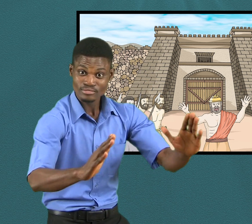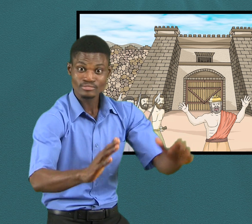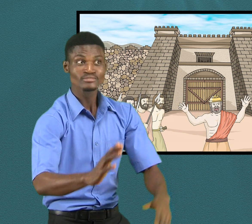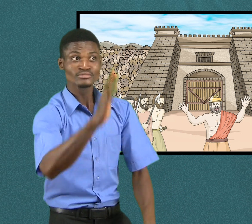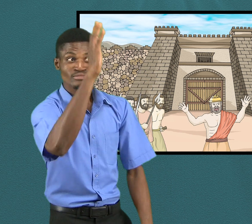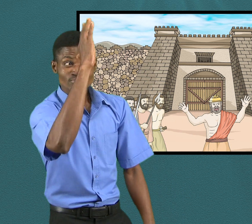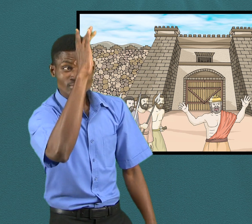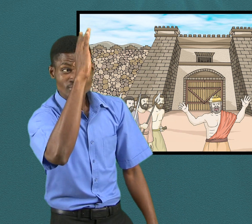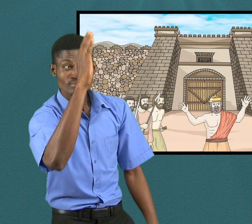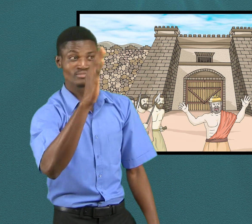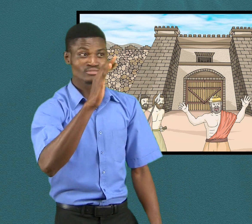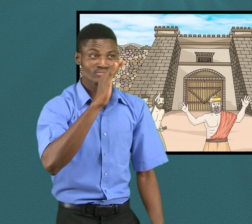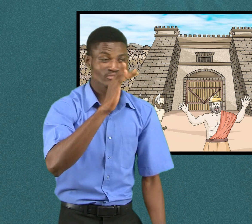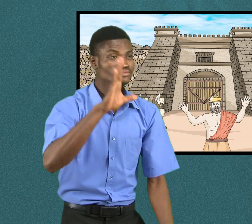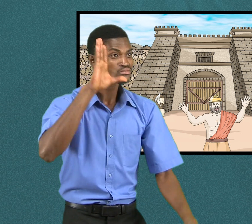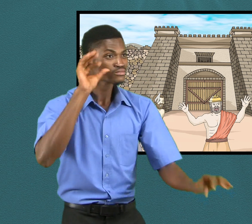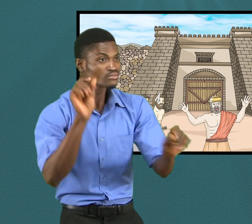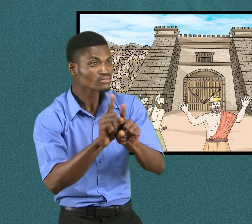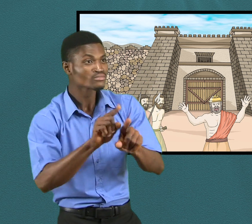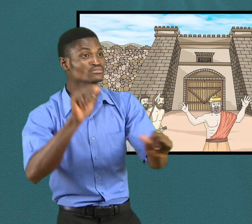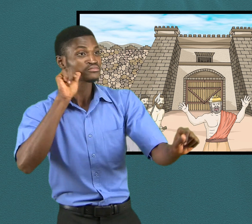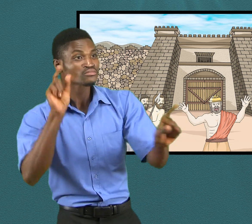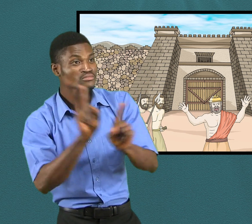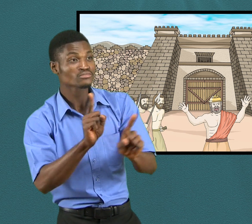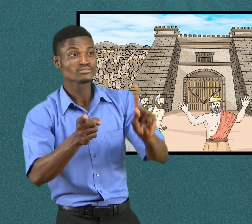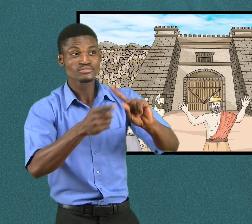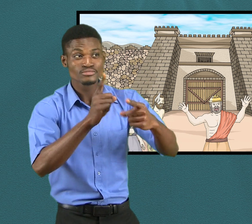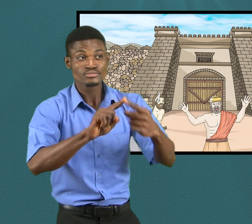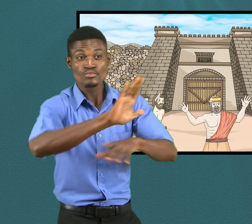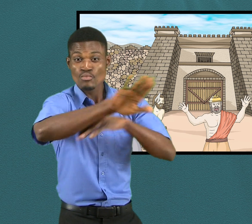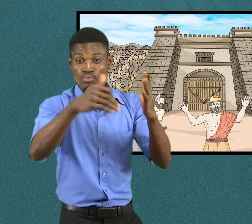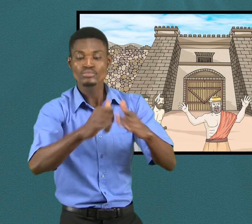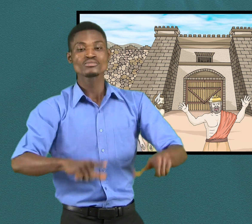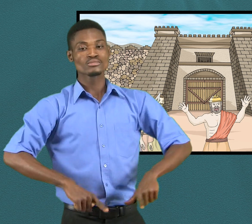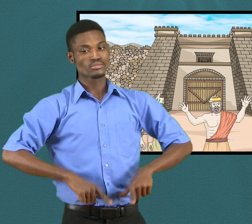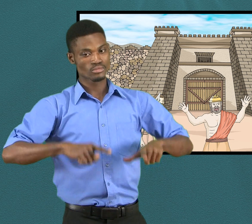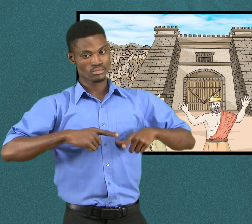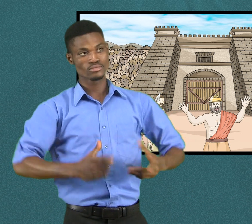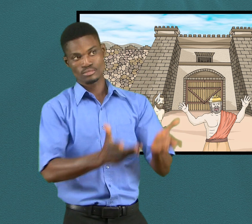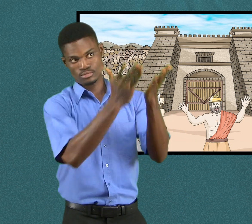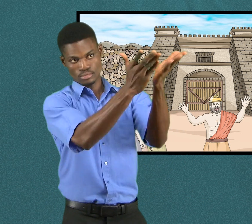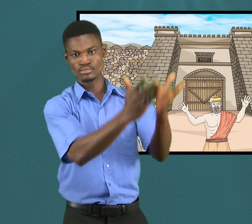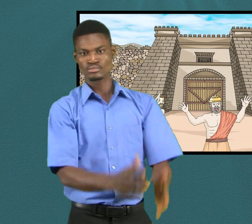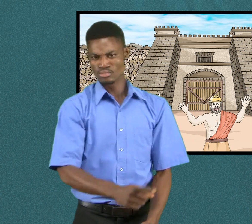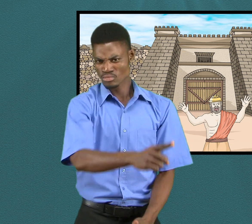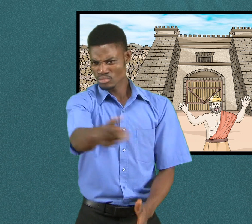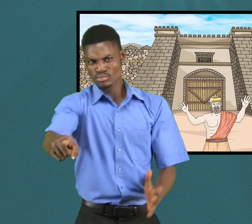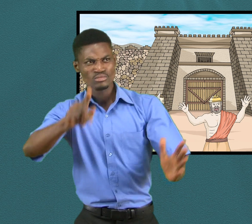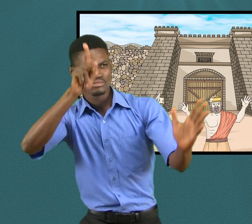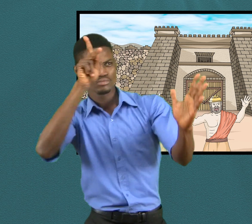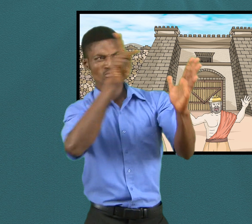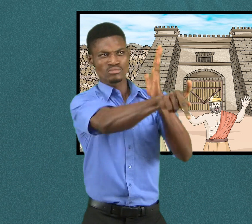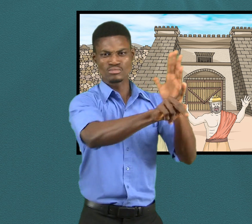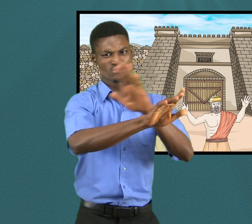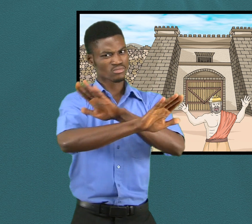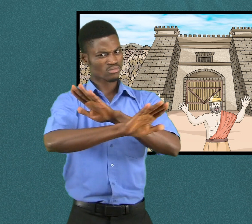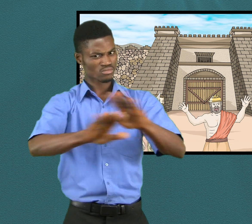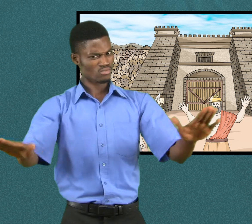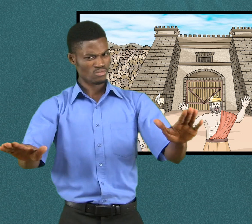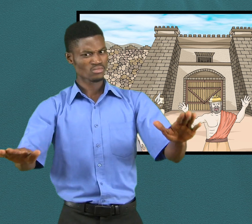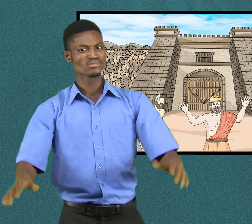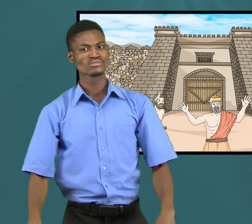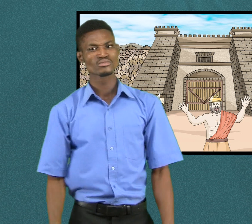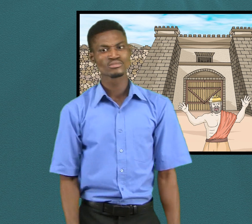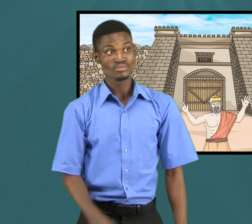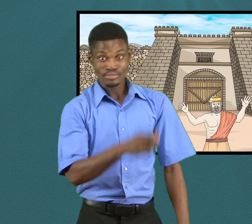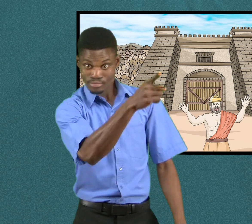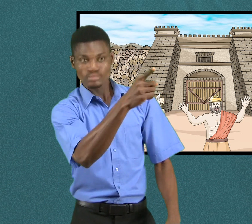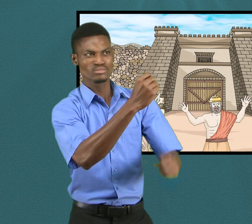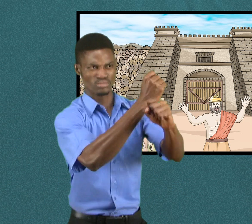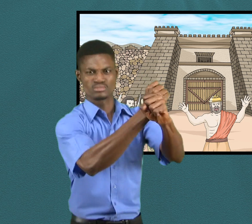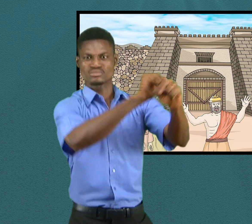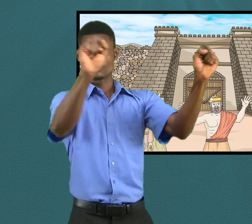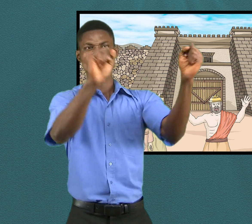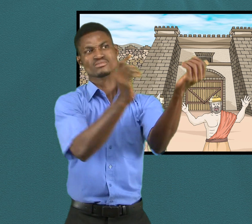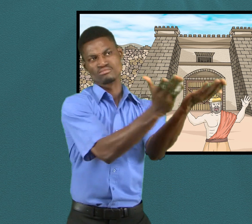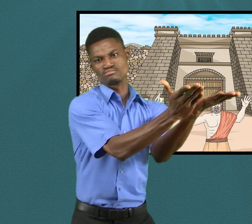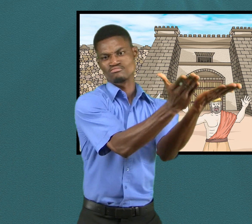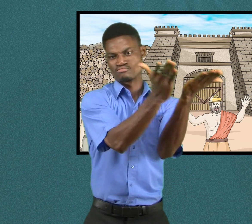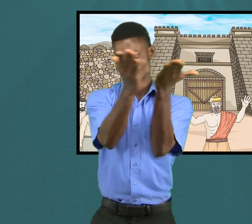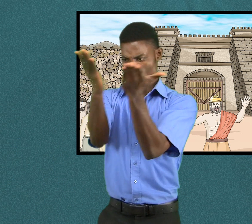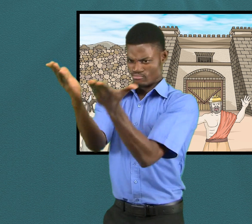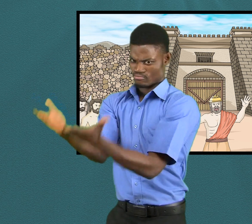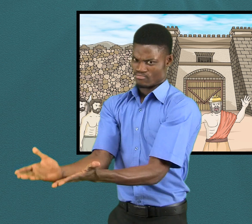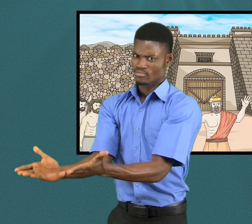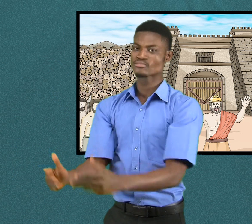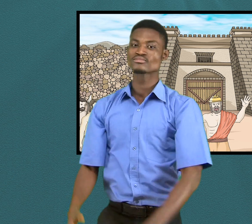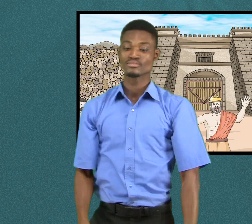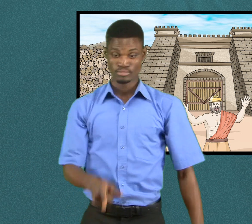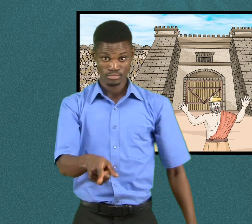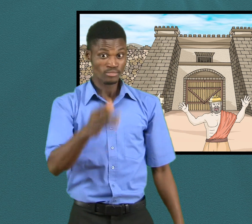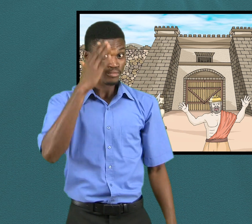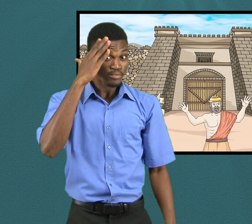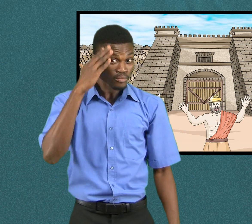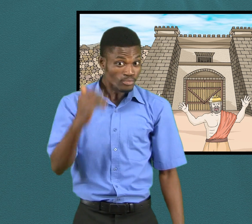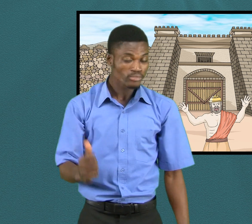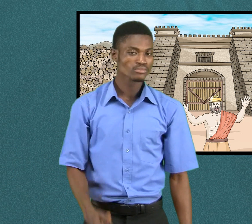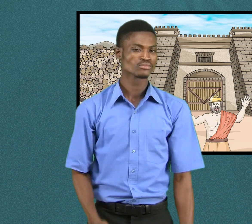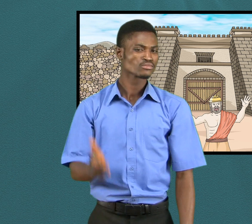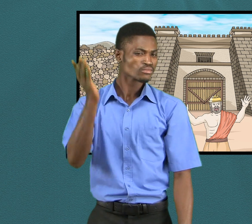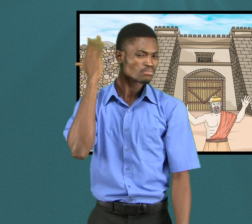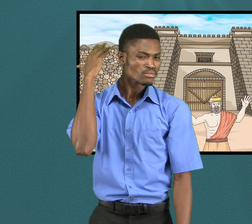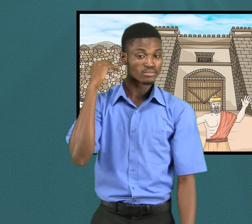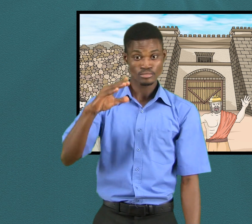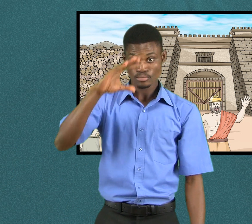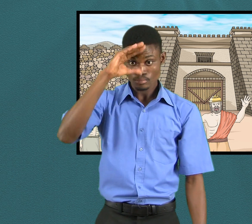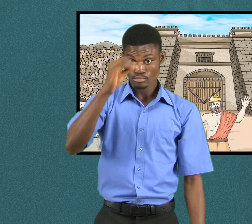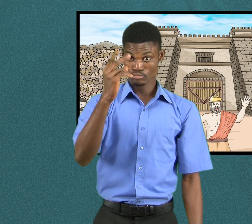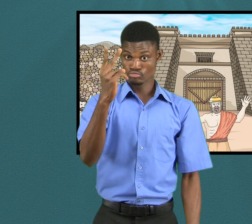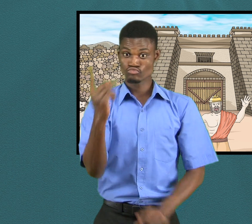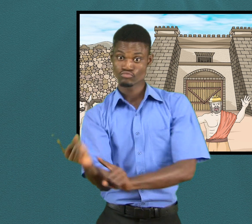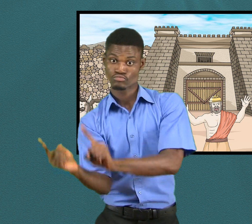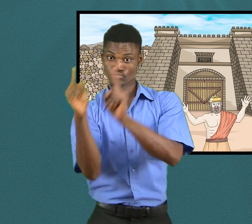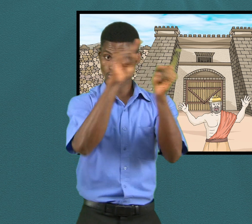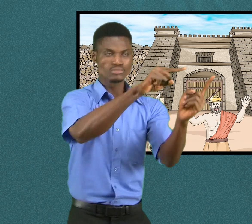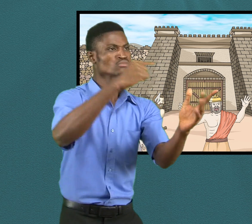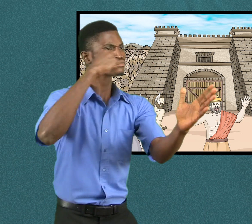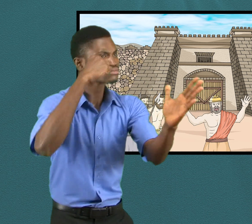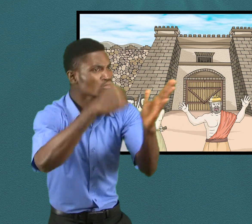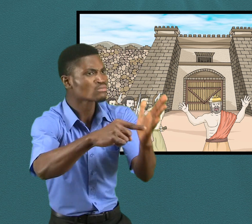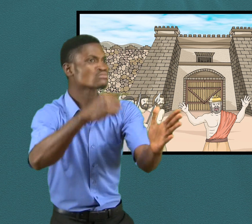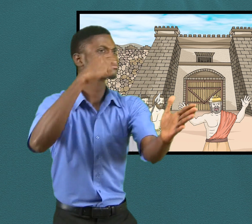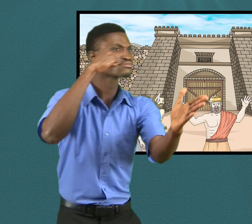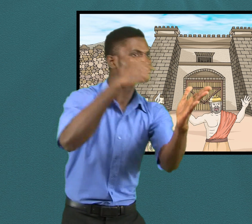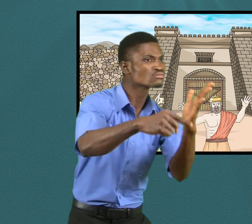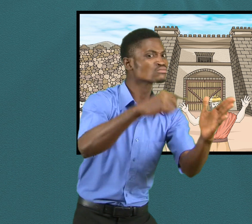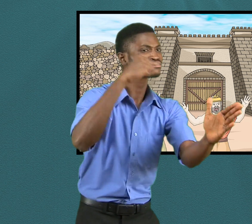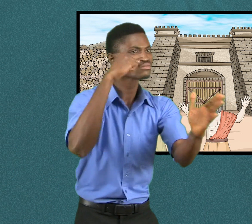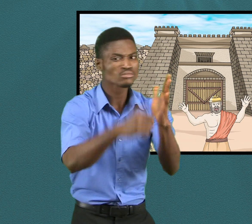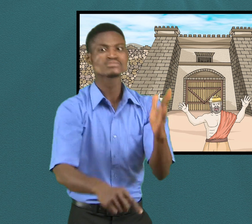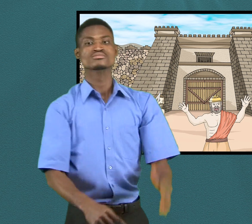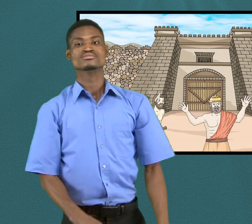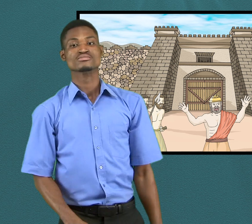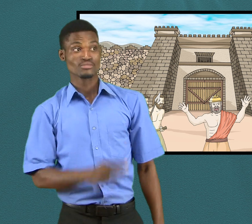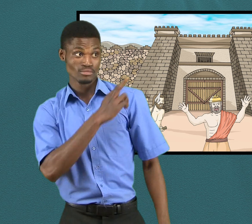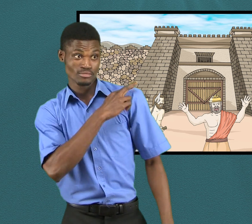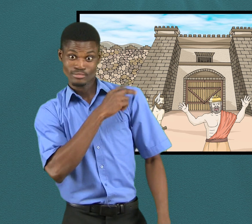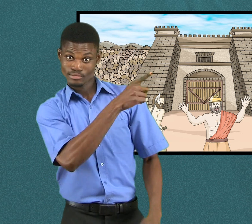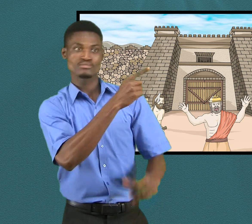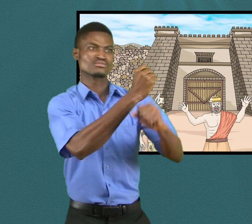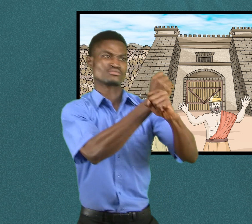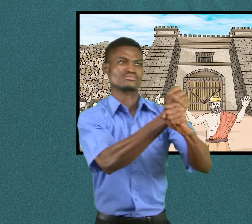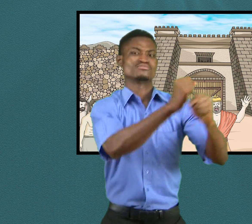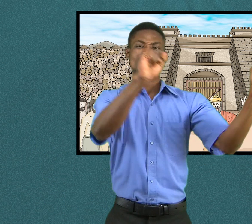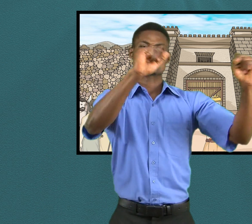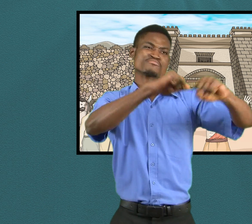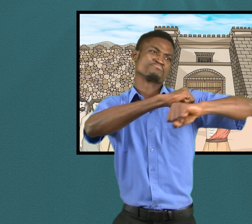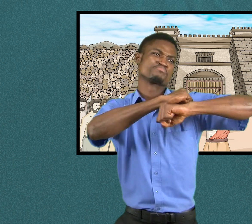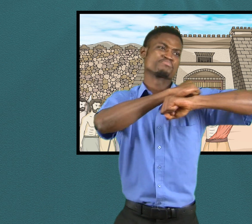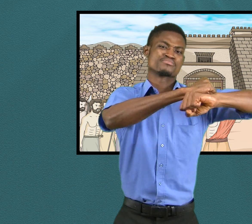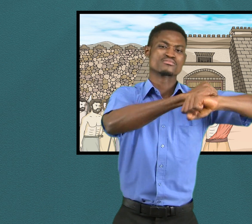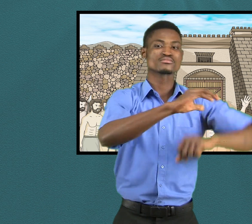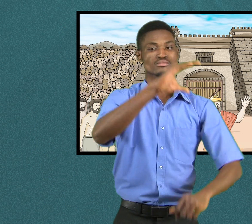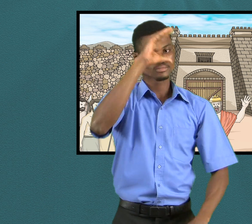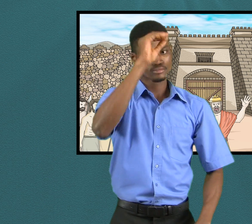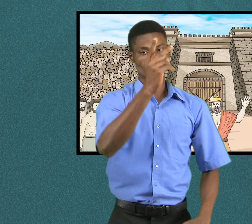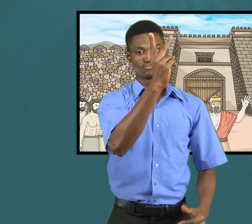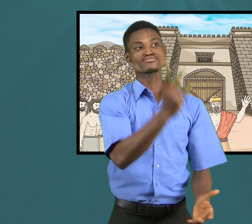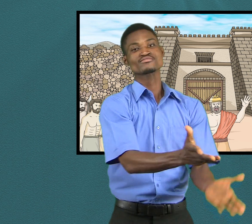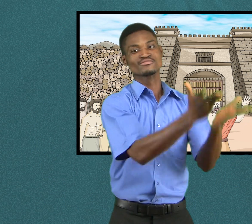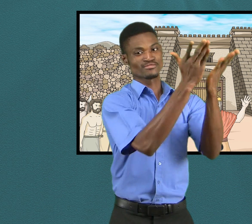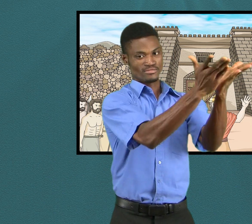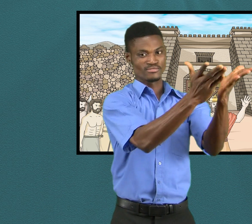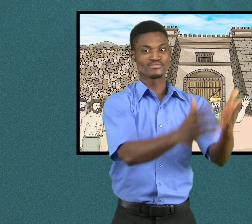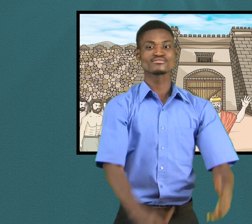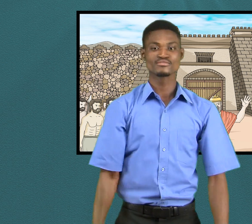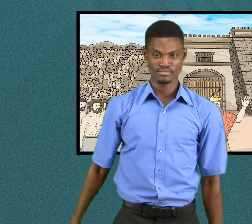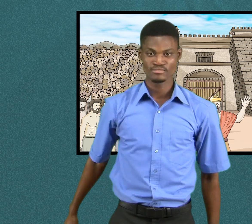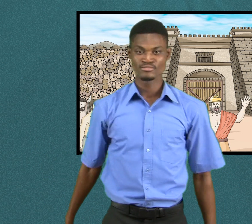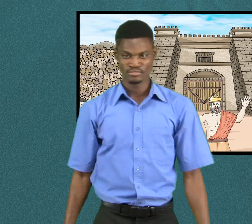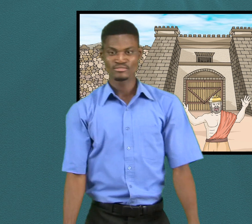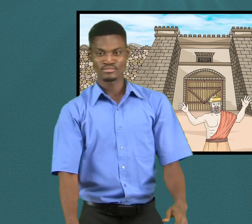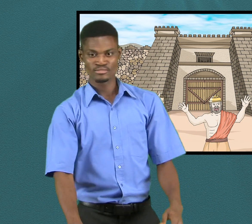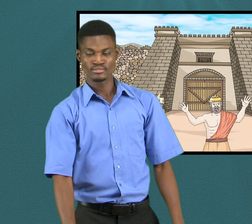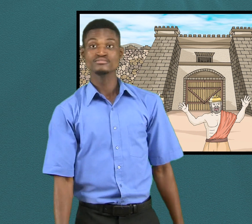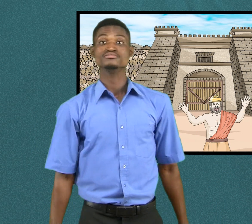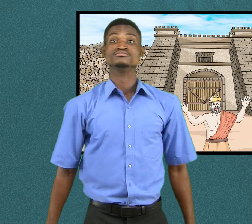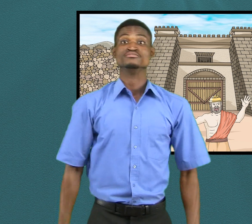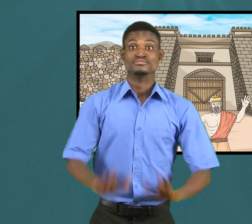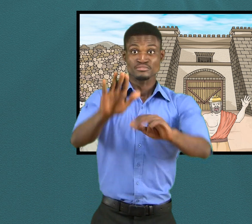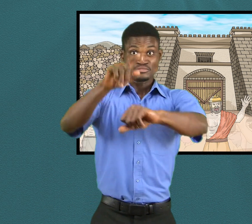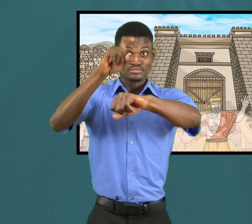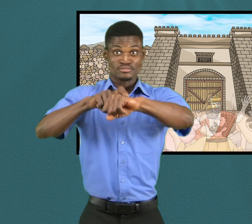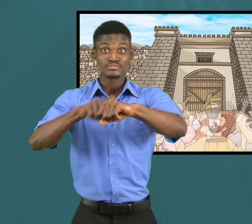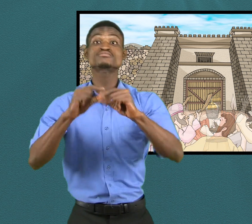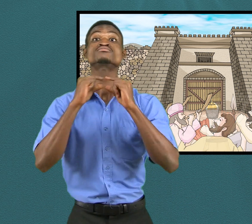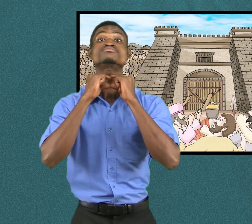For all the silver and gold and all the articles of bronze and iron are holy to the LORD;